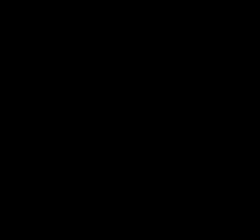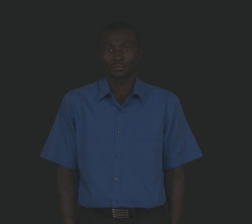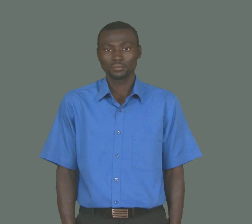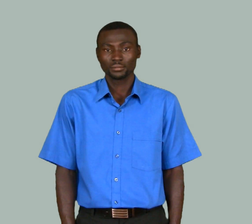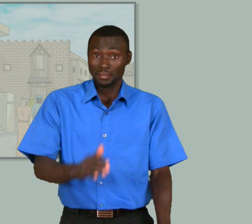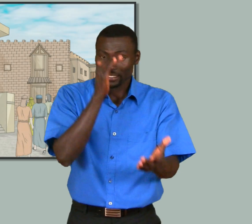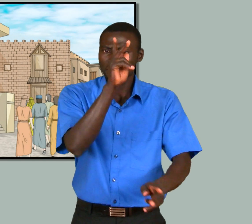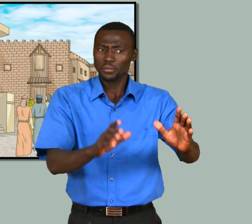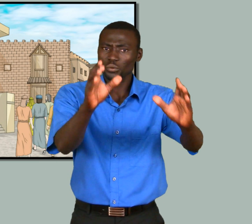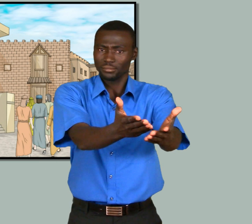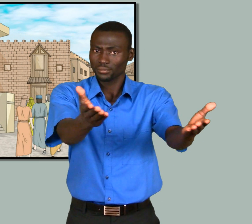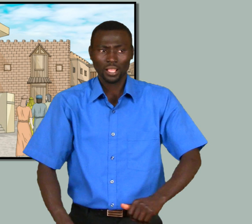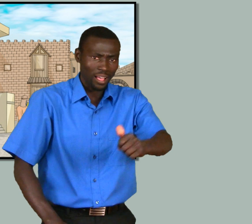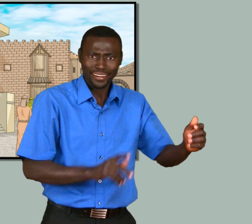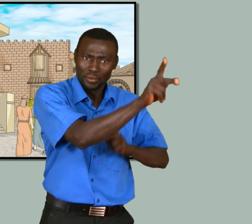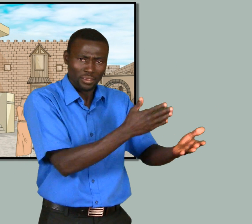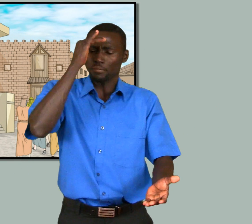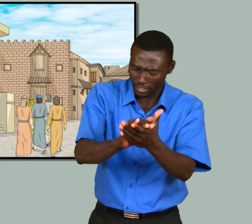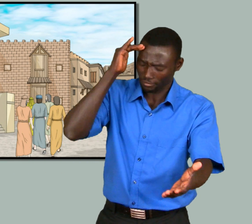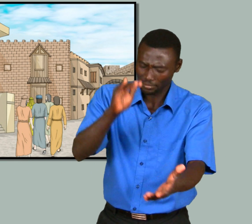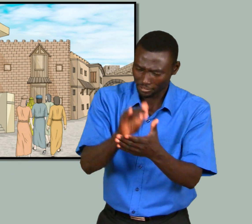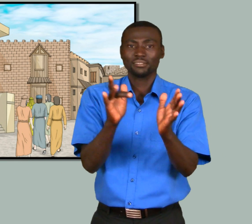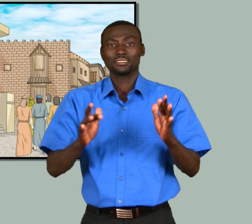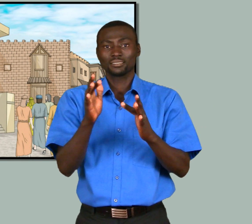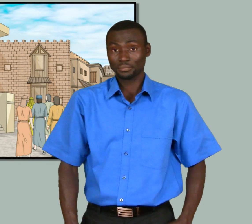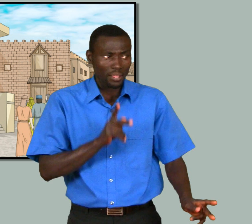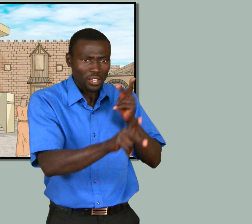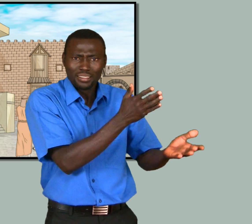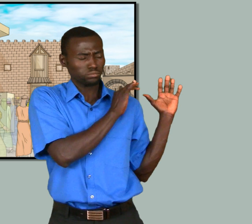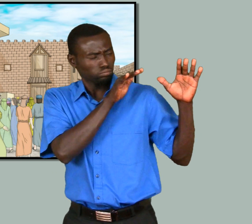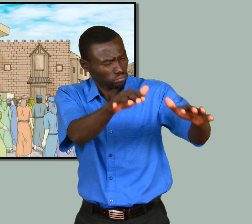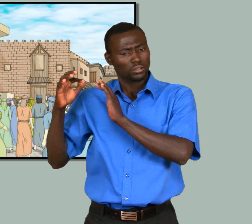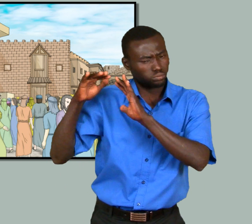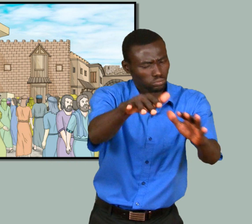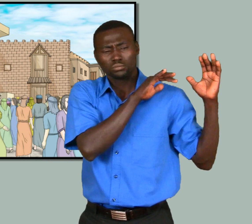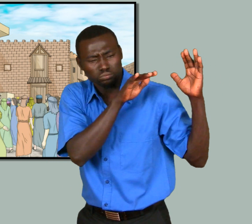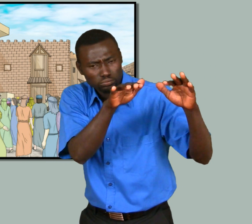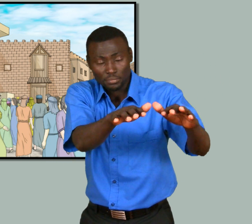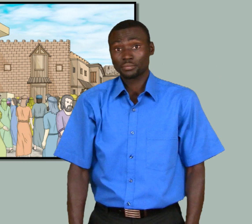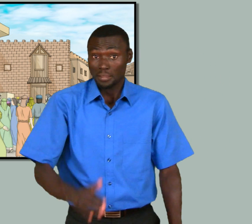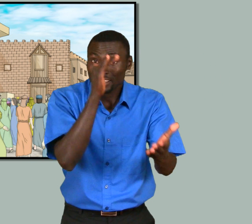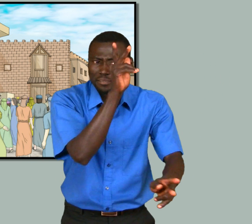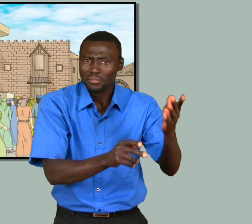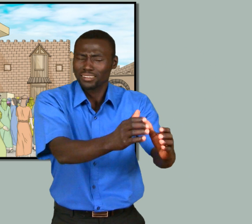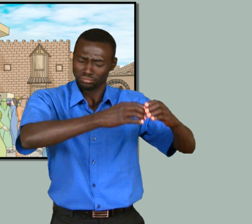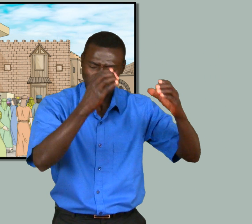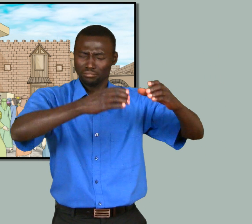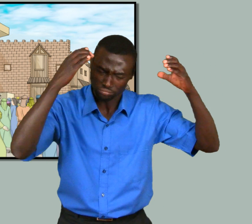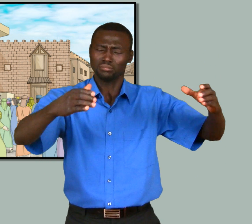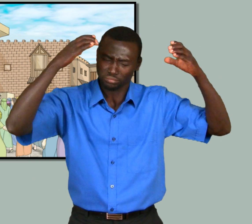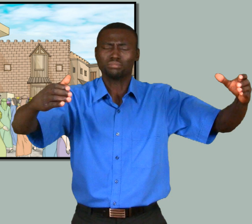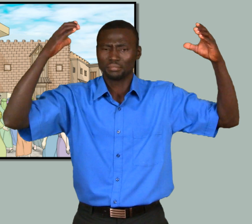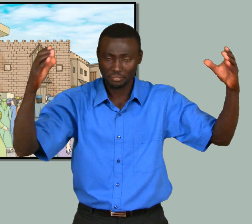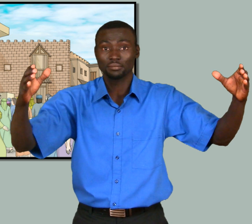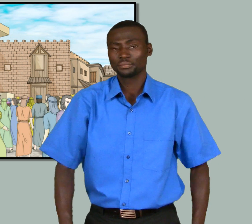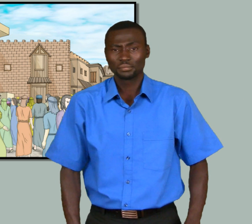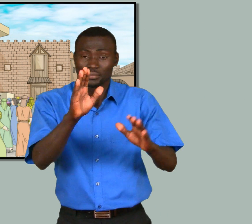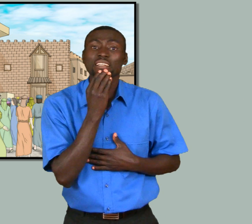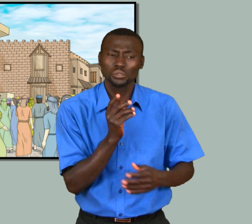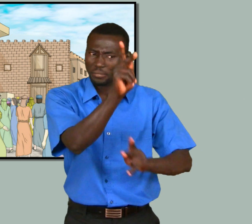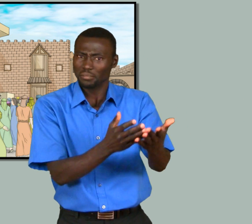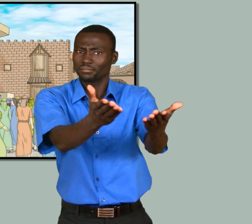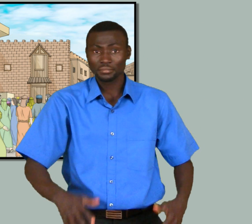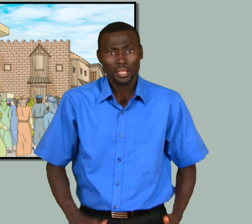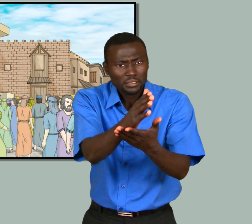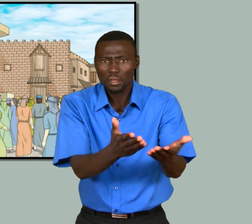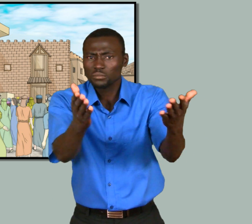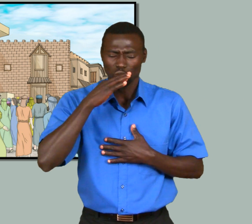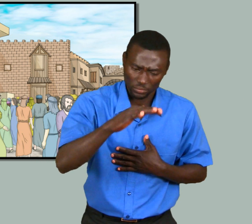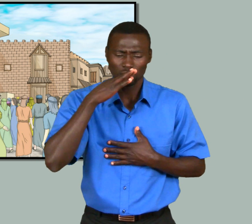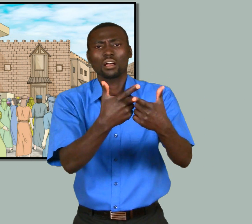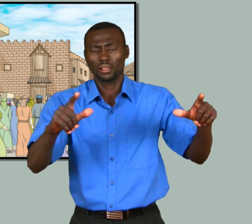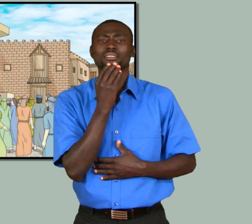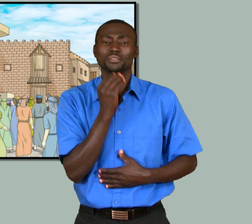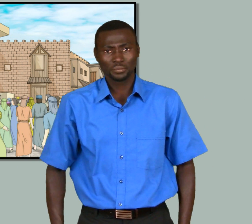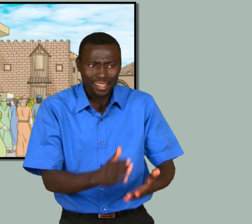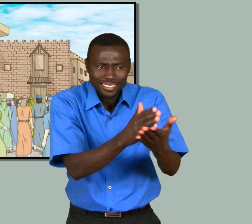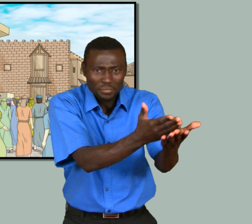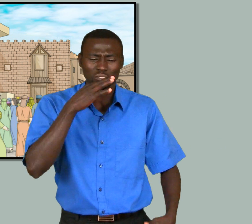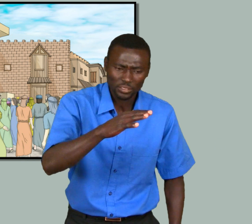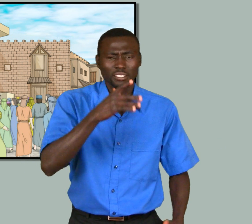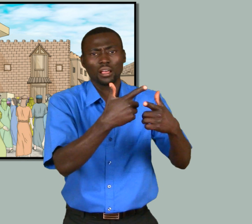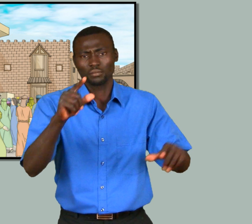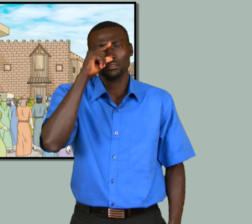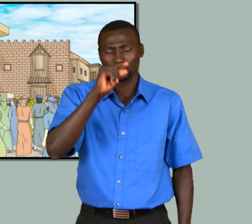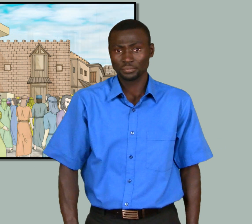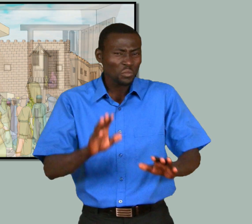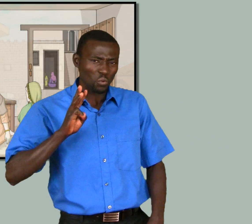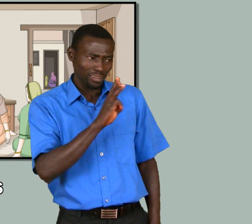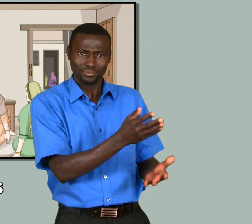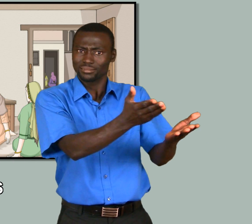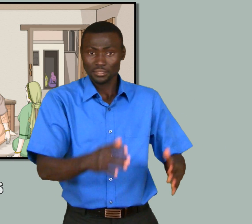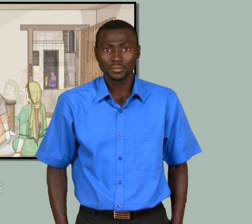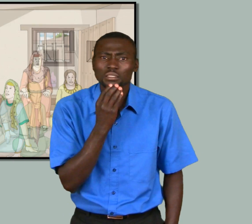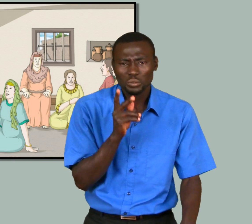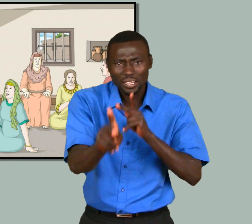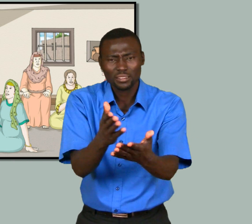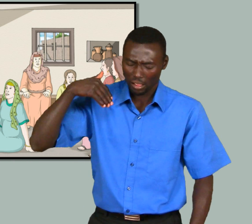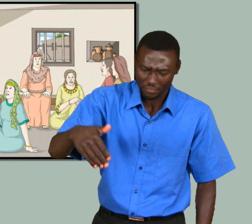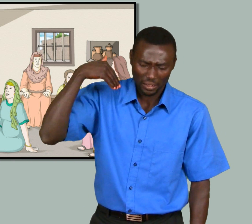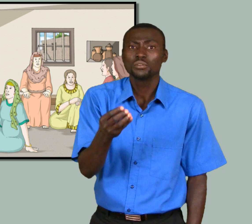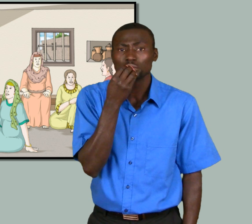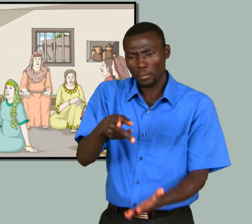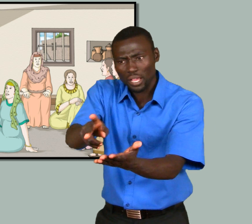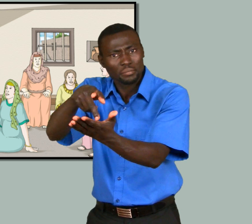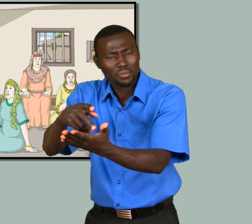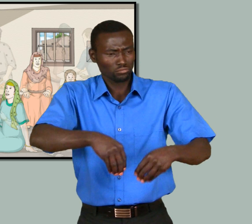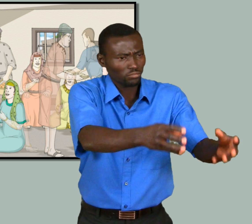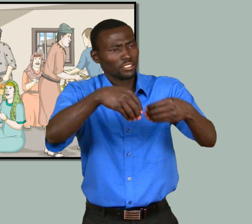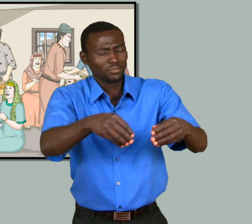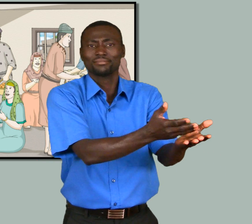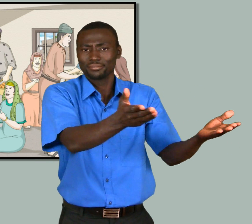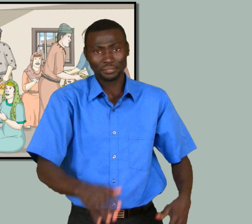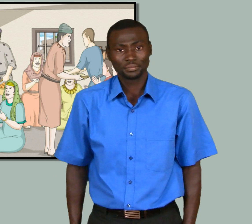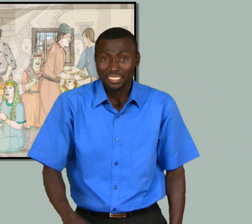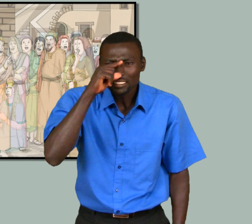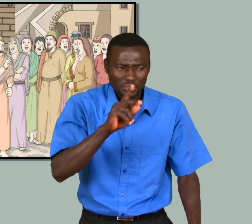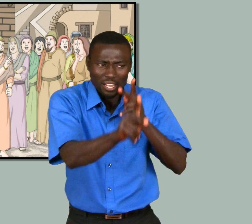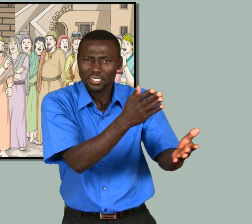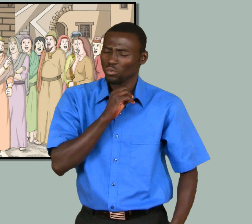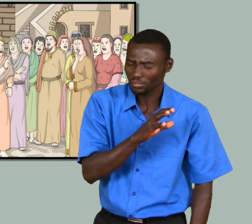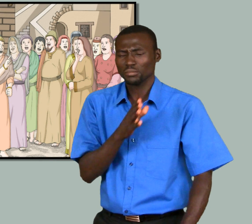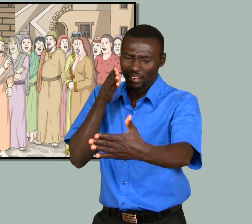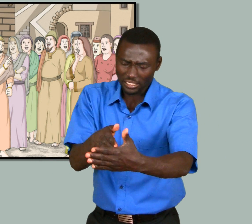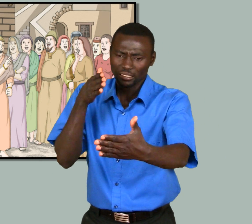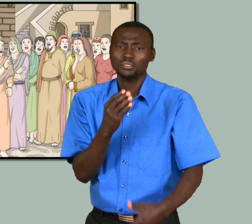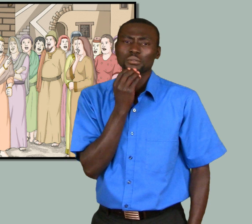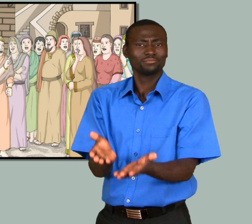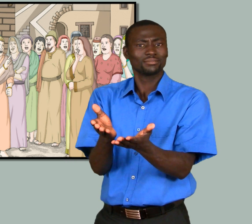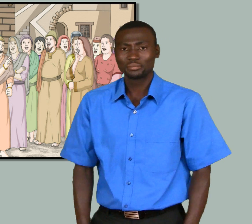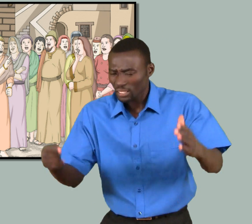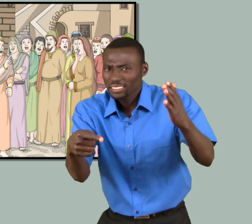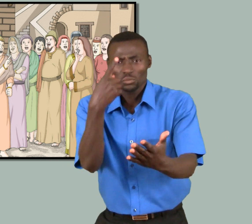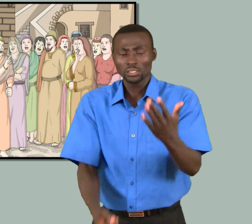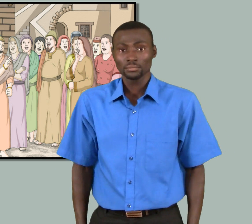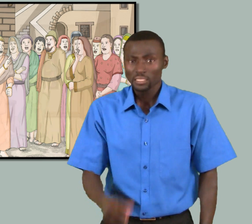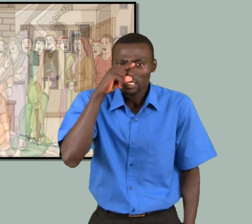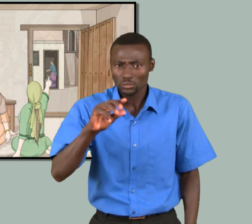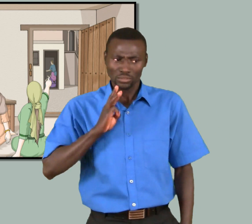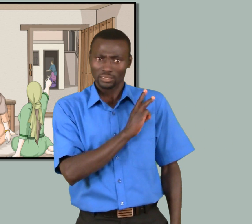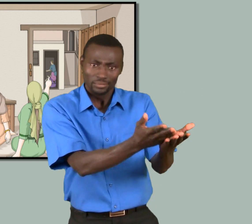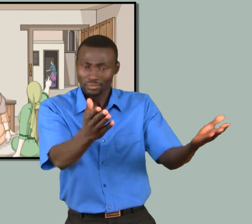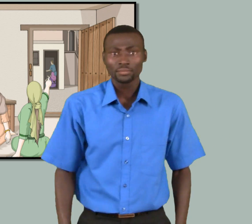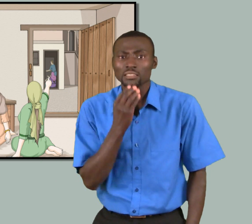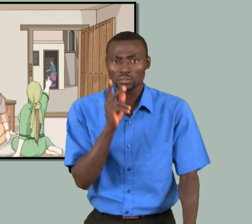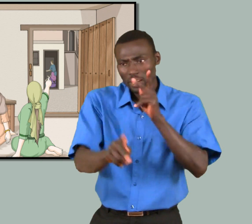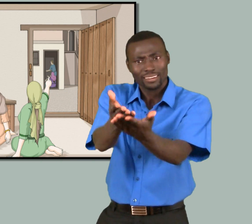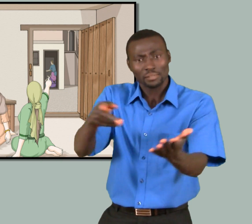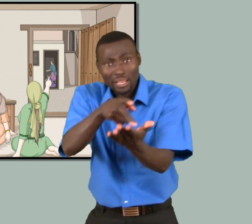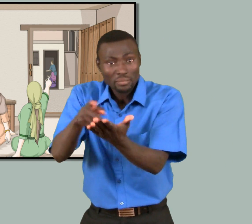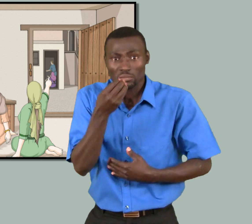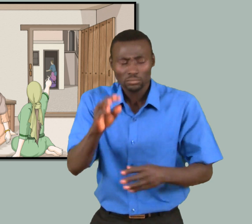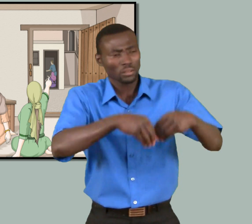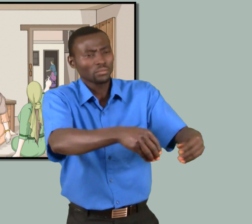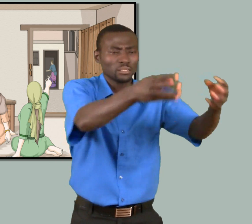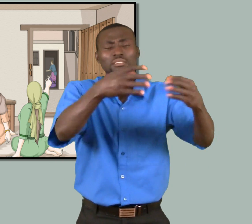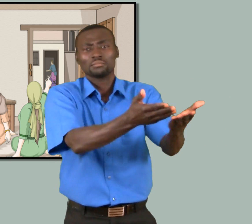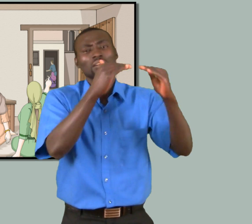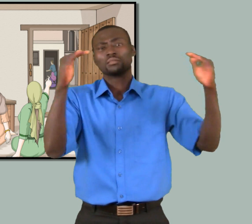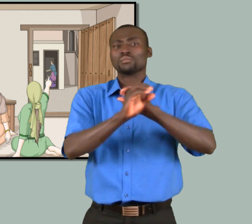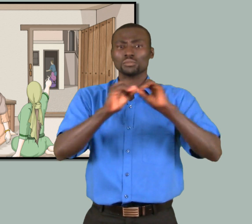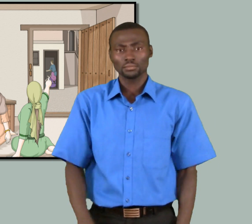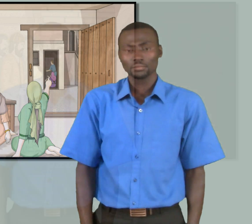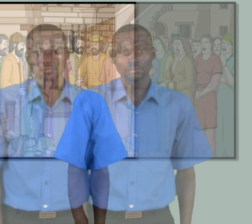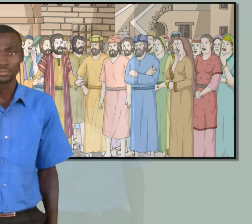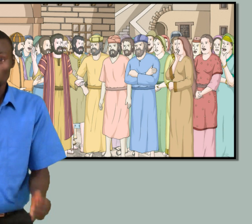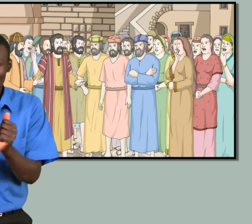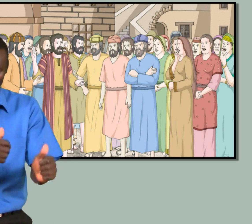In those days when the disciples were increasing in number, the Grecian Jews among them began to grumble against the Hebraic Jews because their widows were being overlooked in the daily distribution of food.